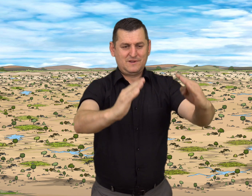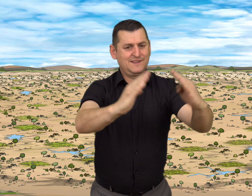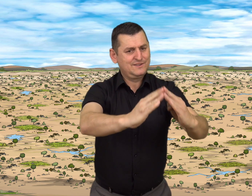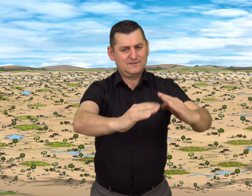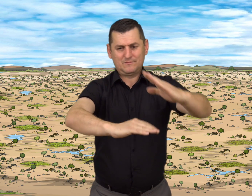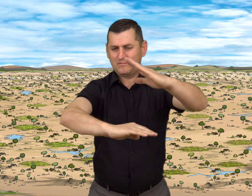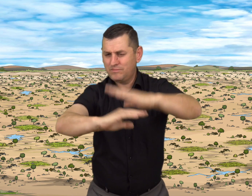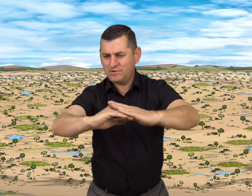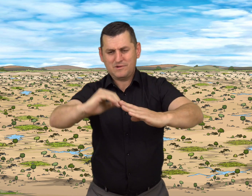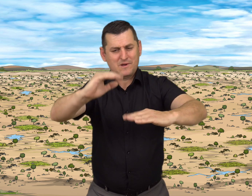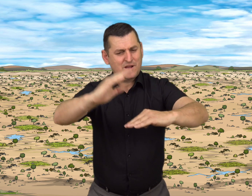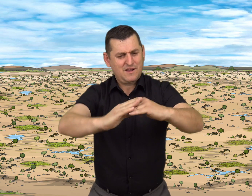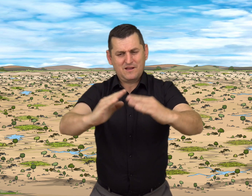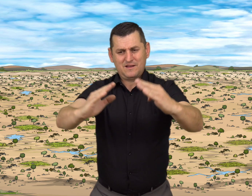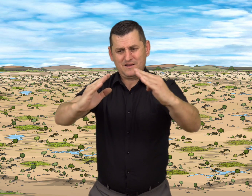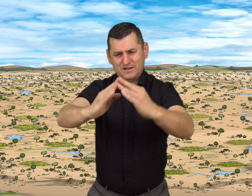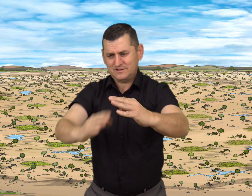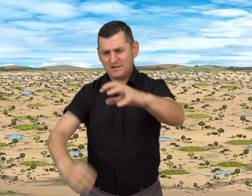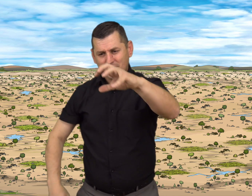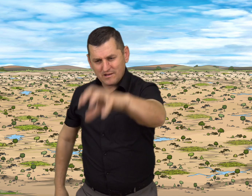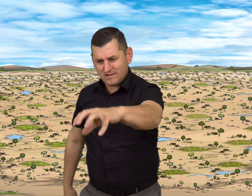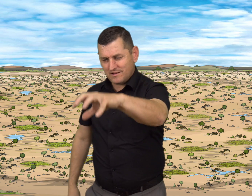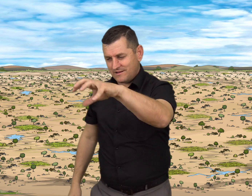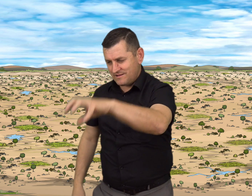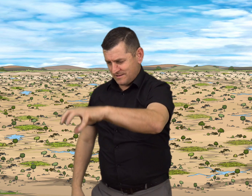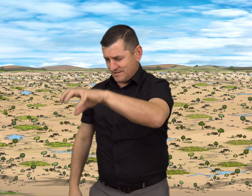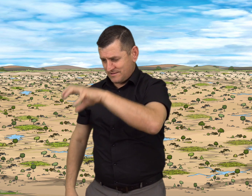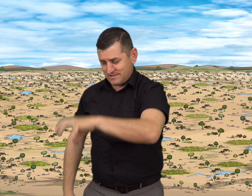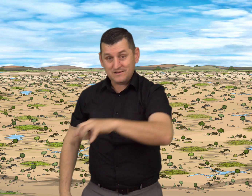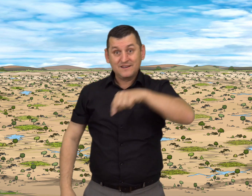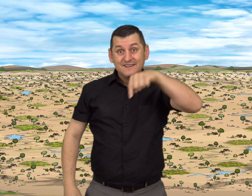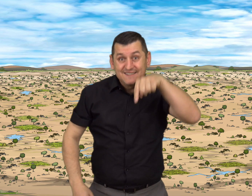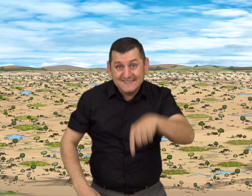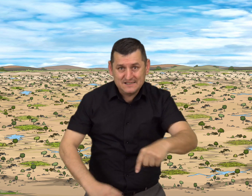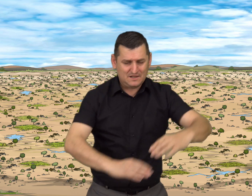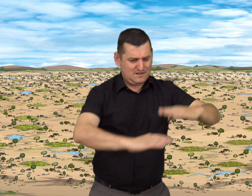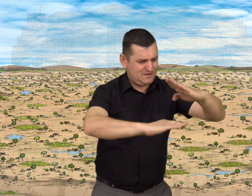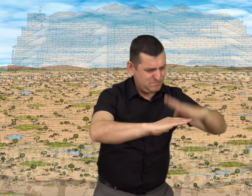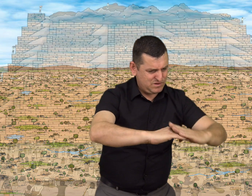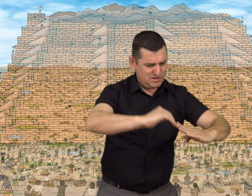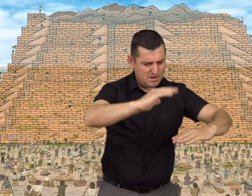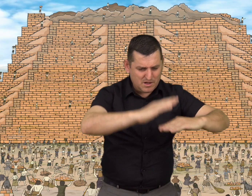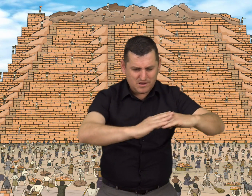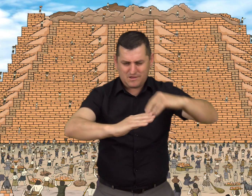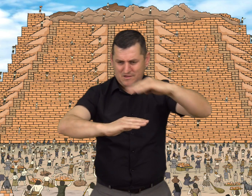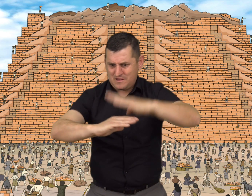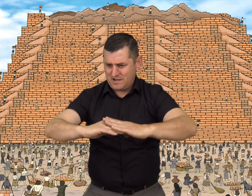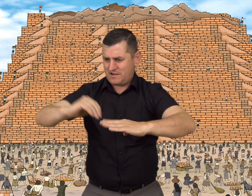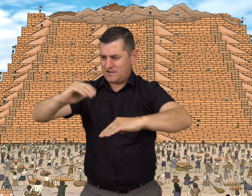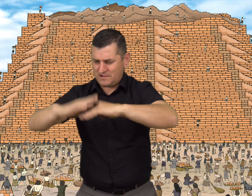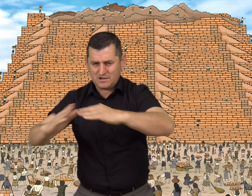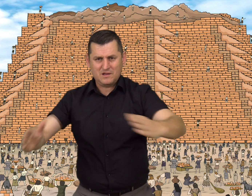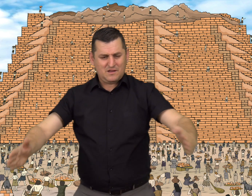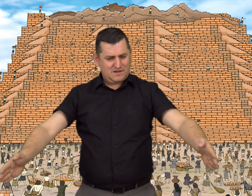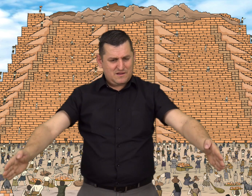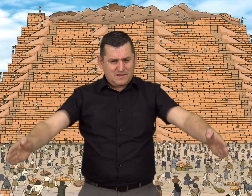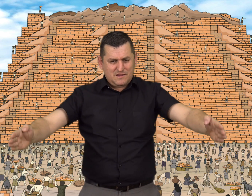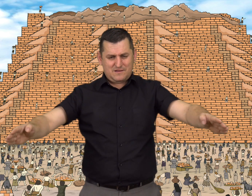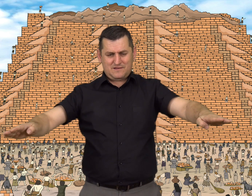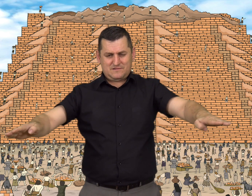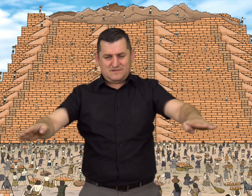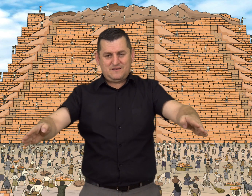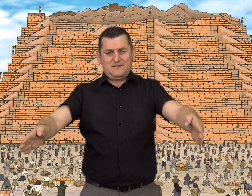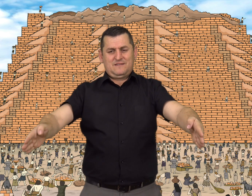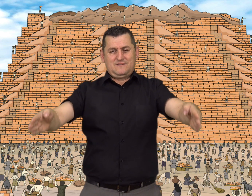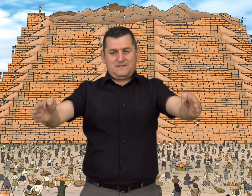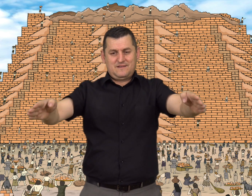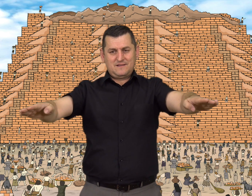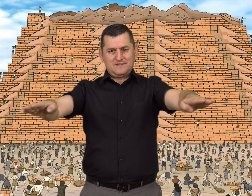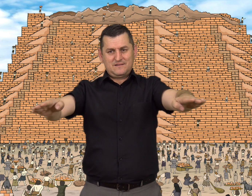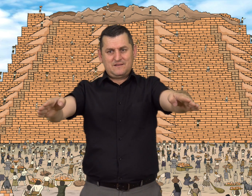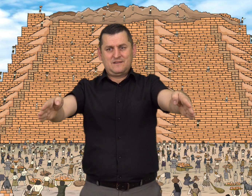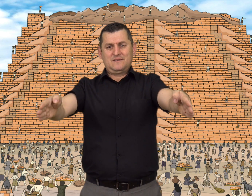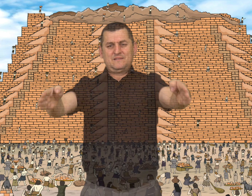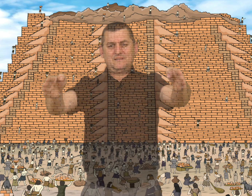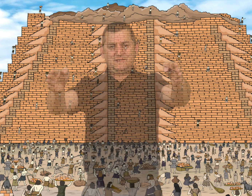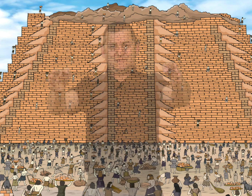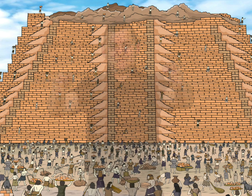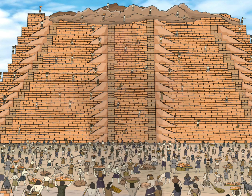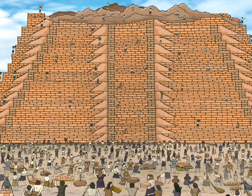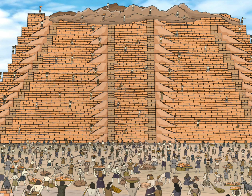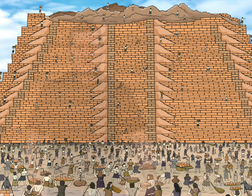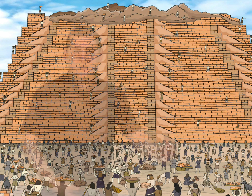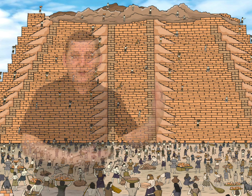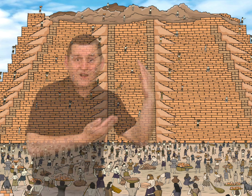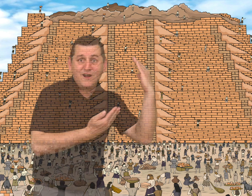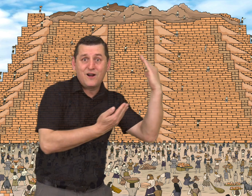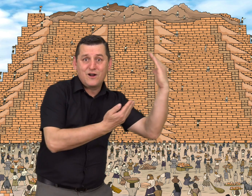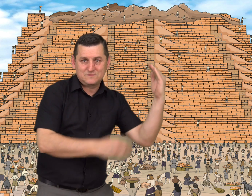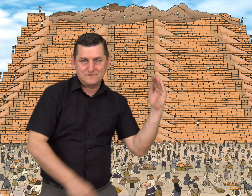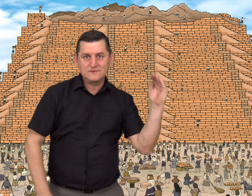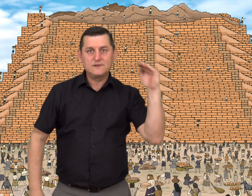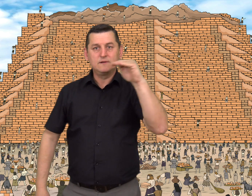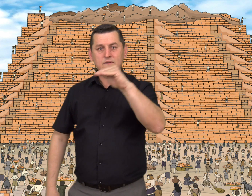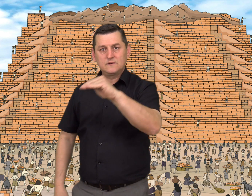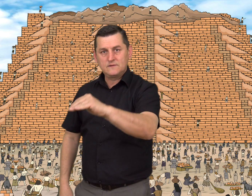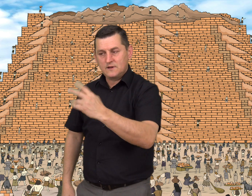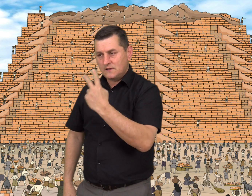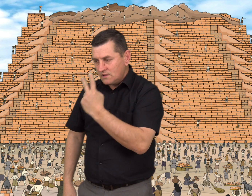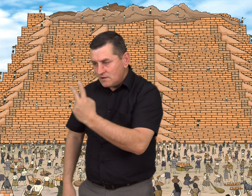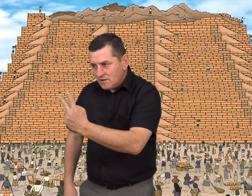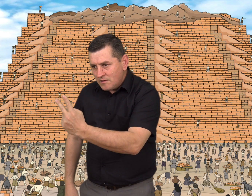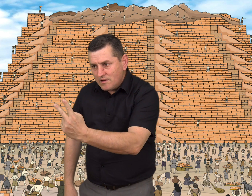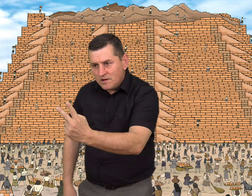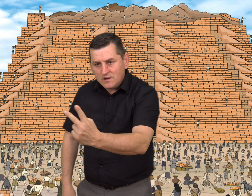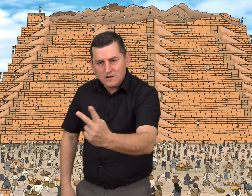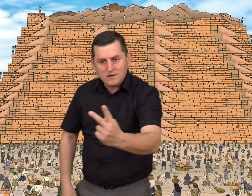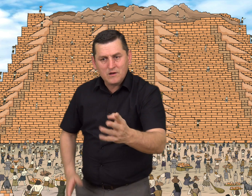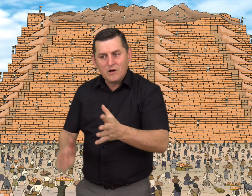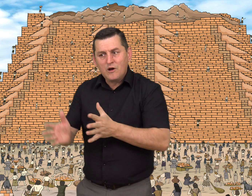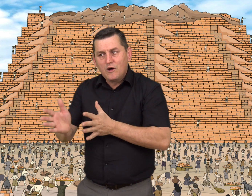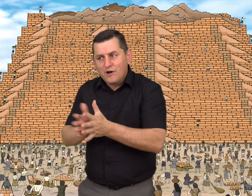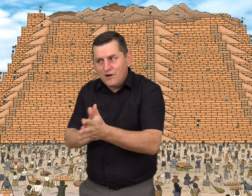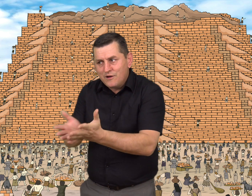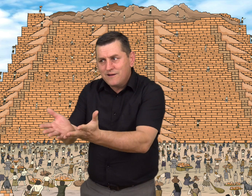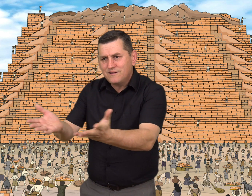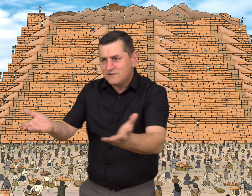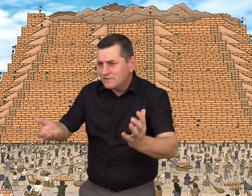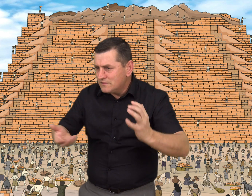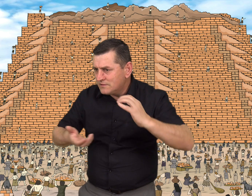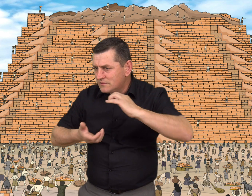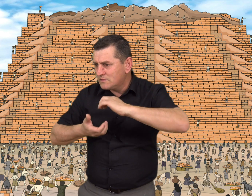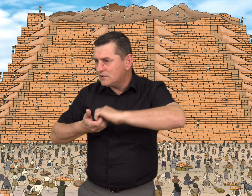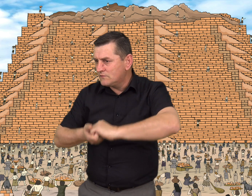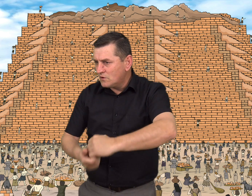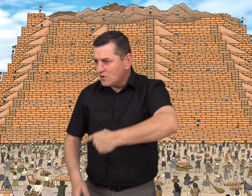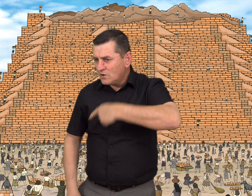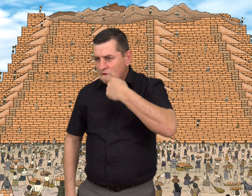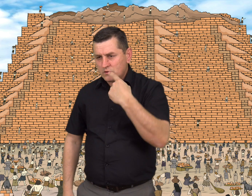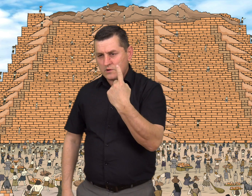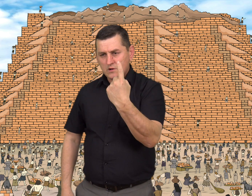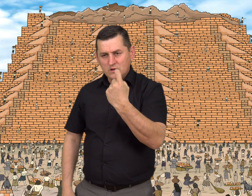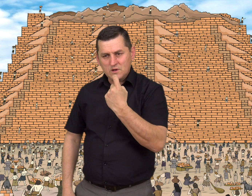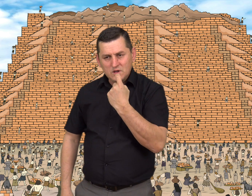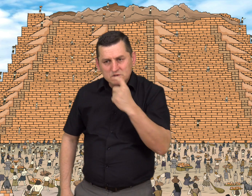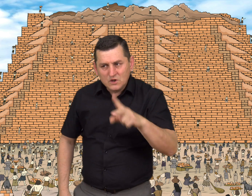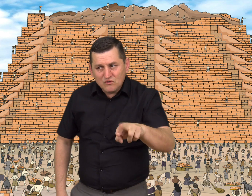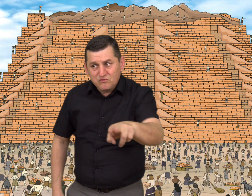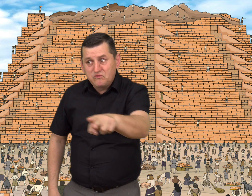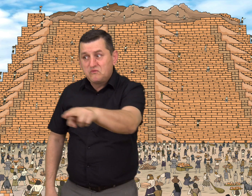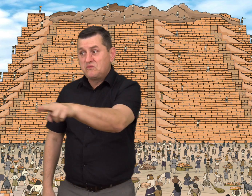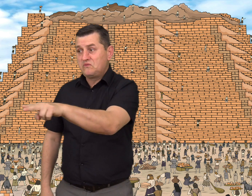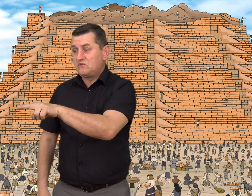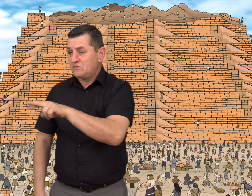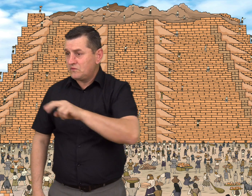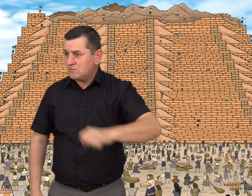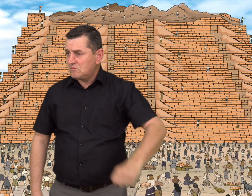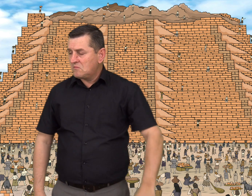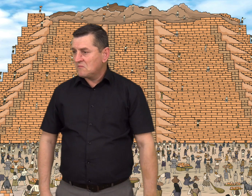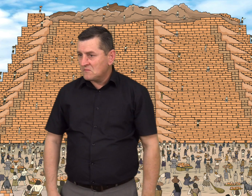Then the LORD came down to see the city and the tower that the sons of men were building.